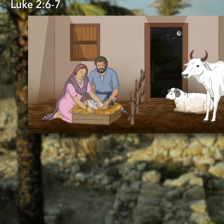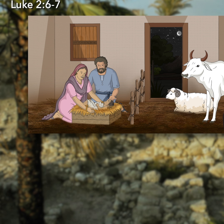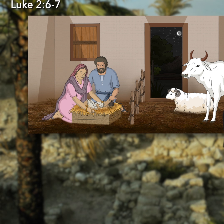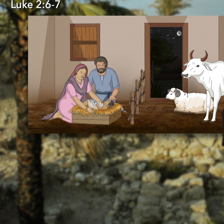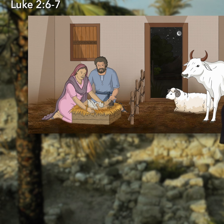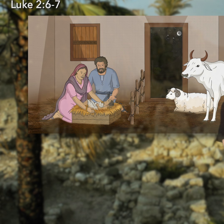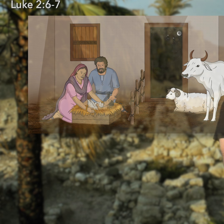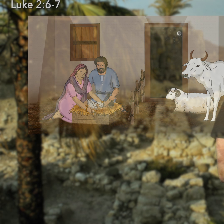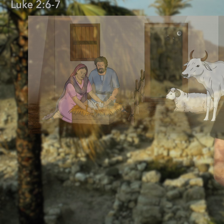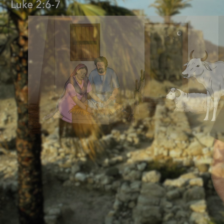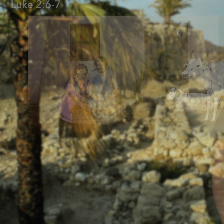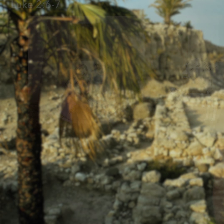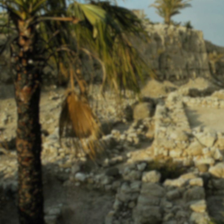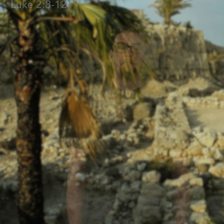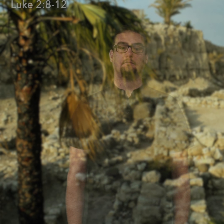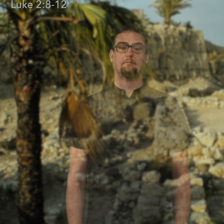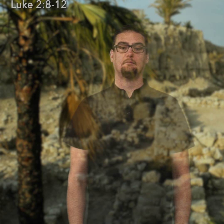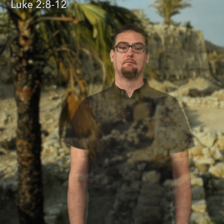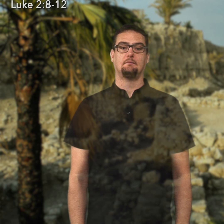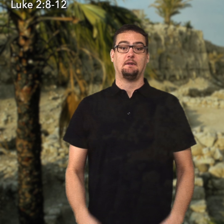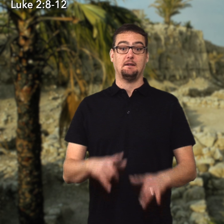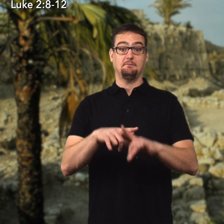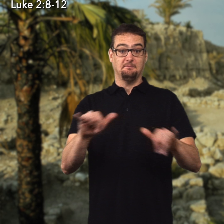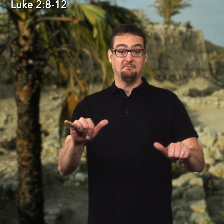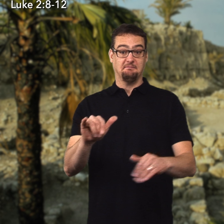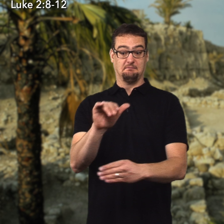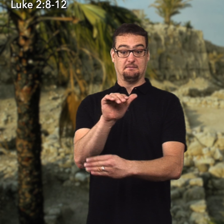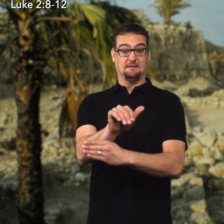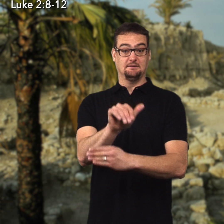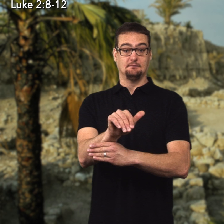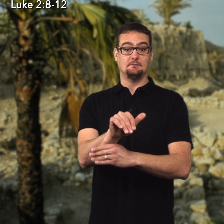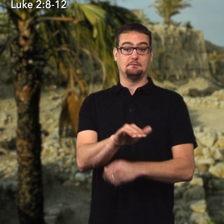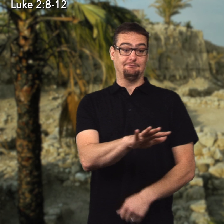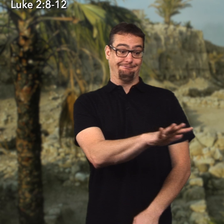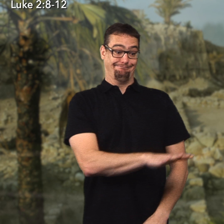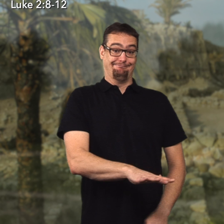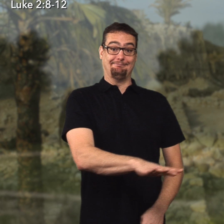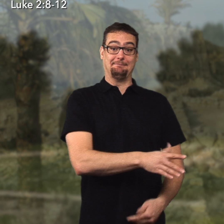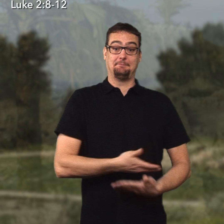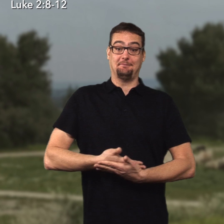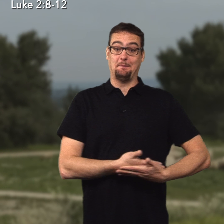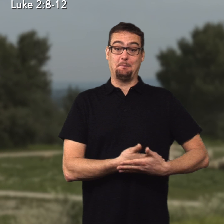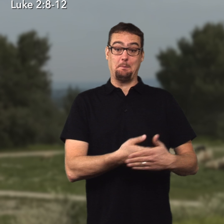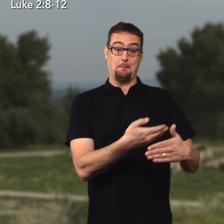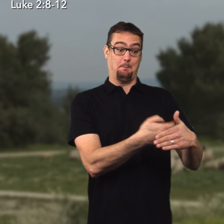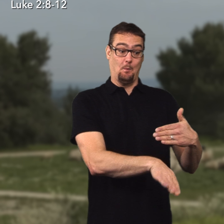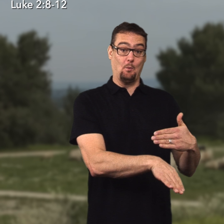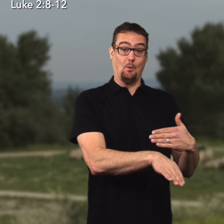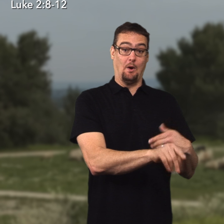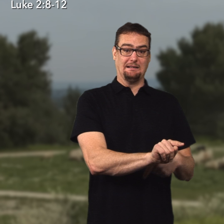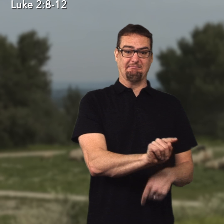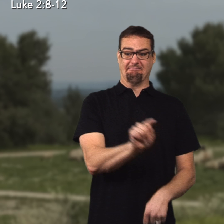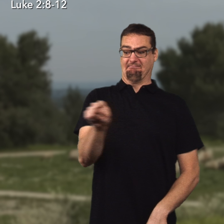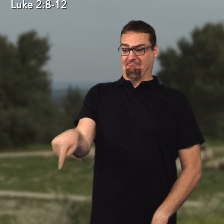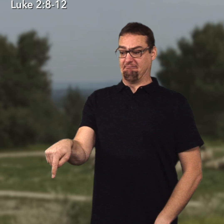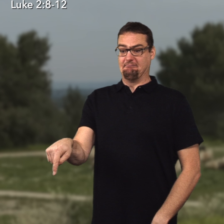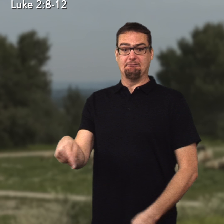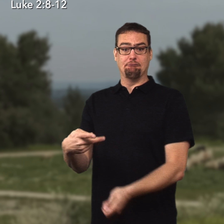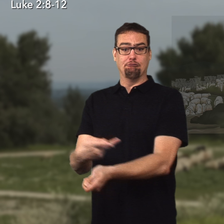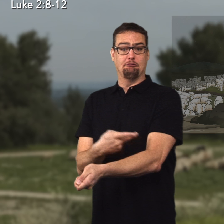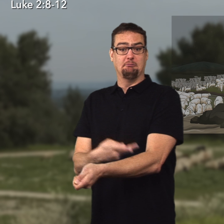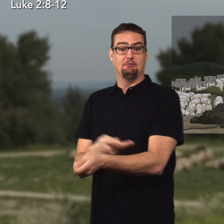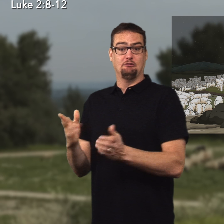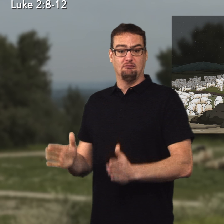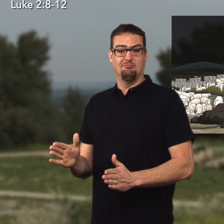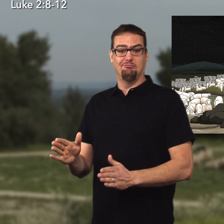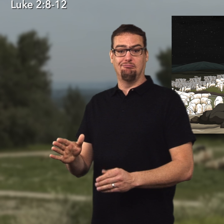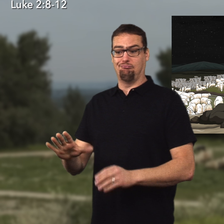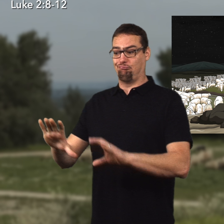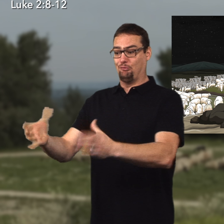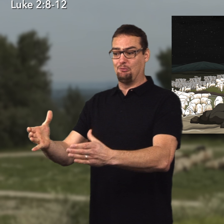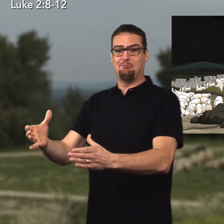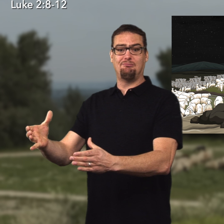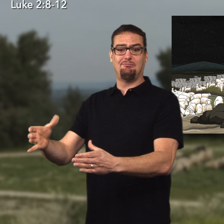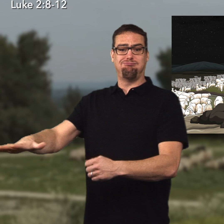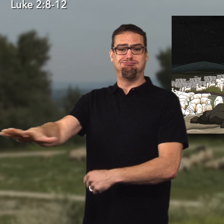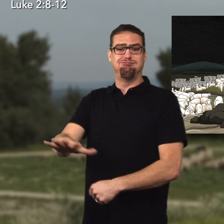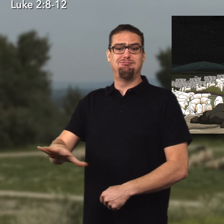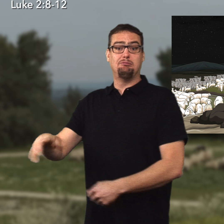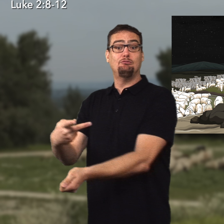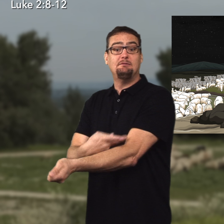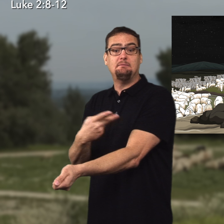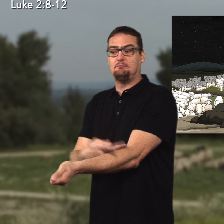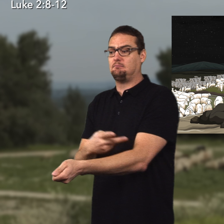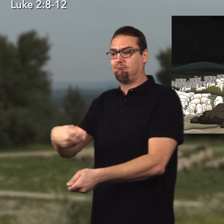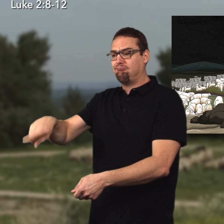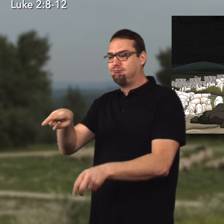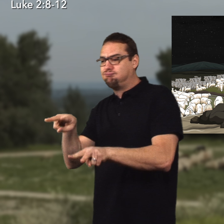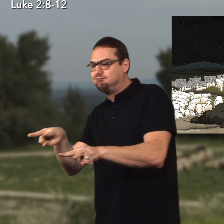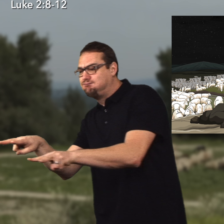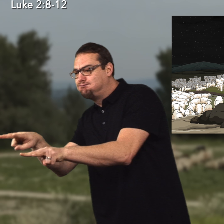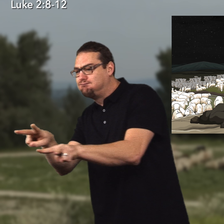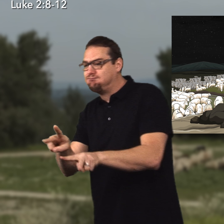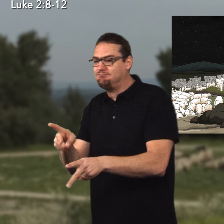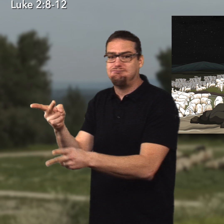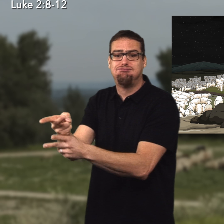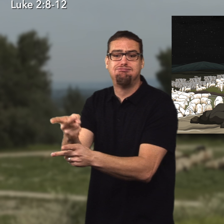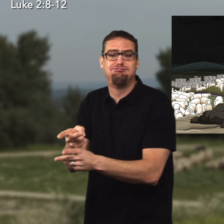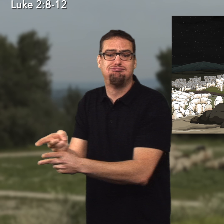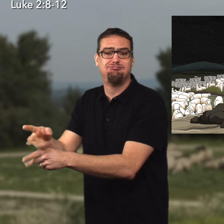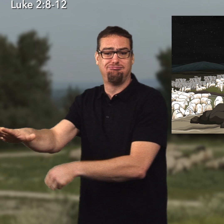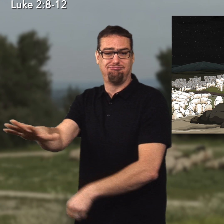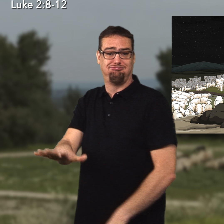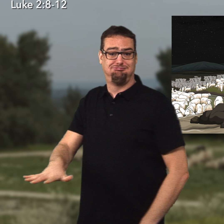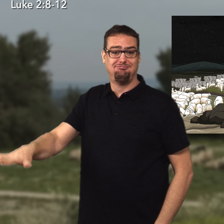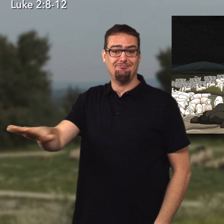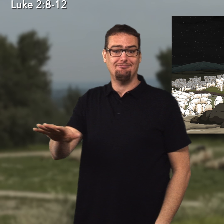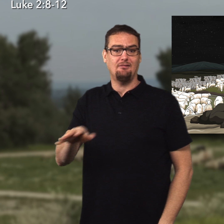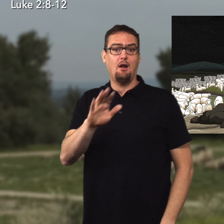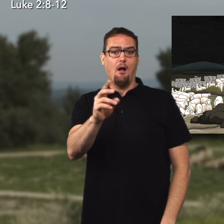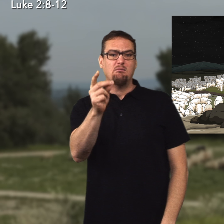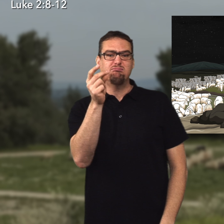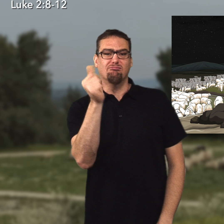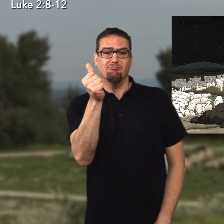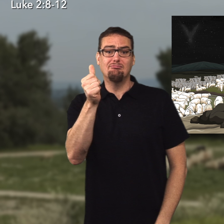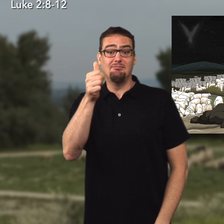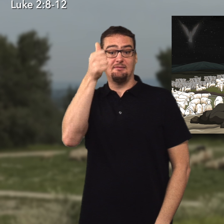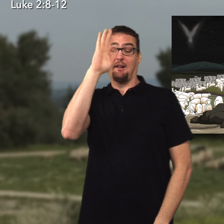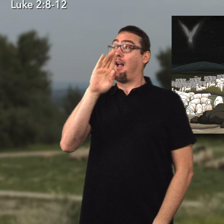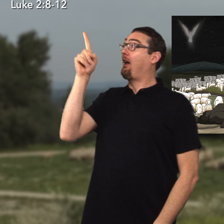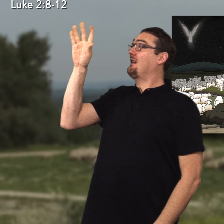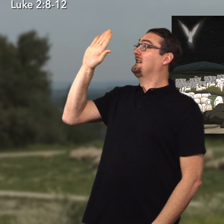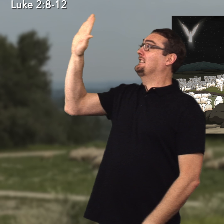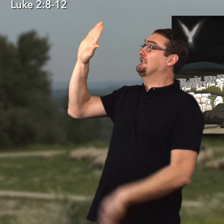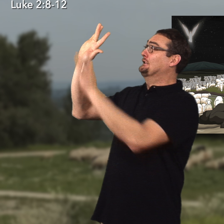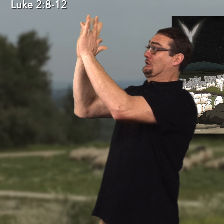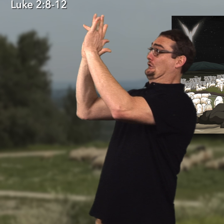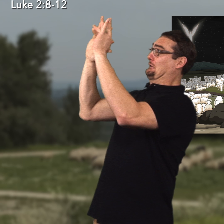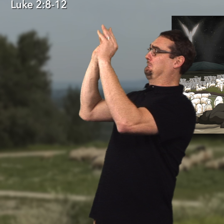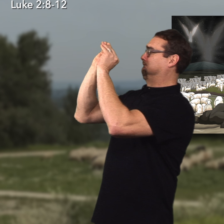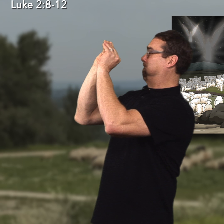And there were shepherds residing in the fields nearby, keeping watch over their flocks by night.